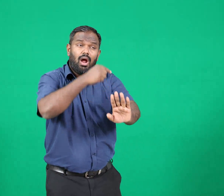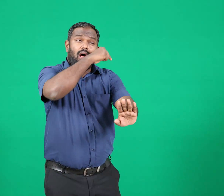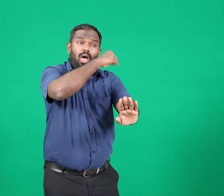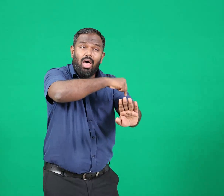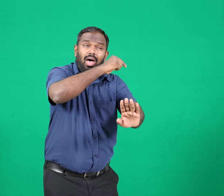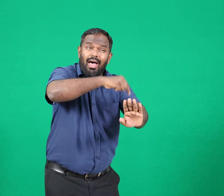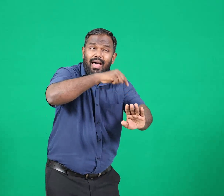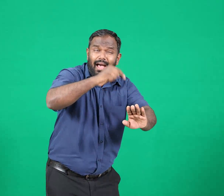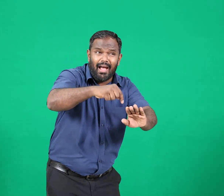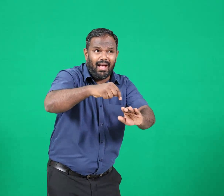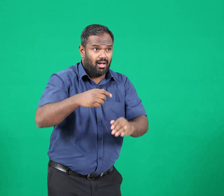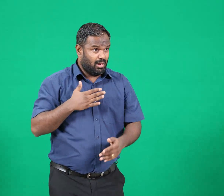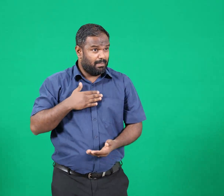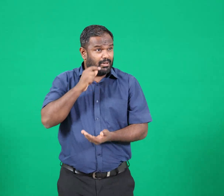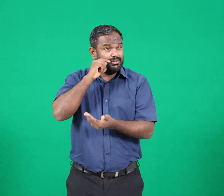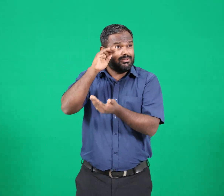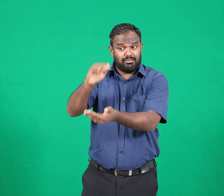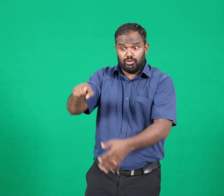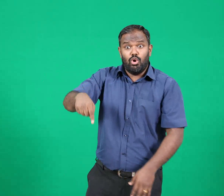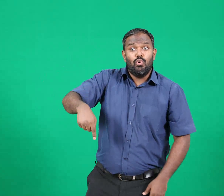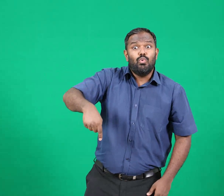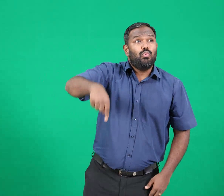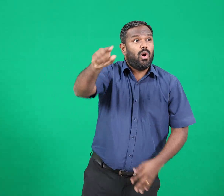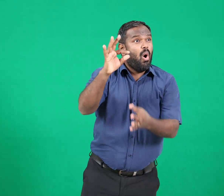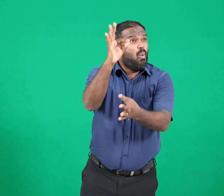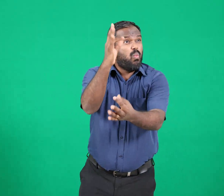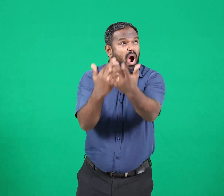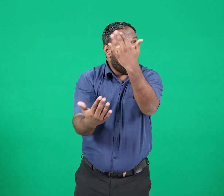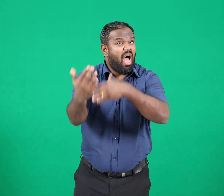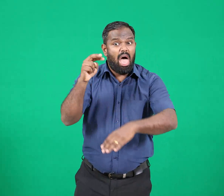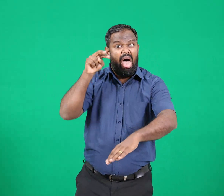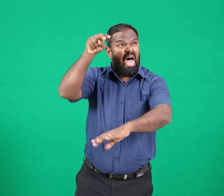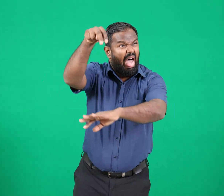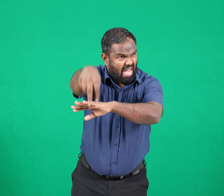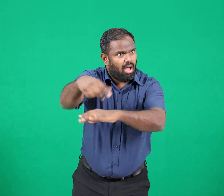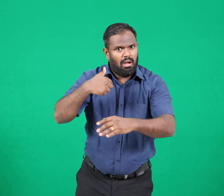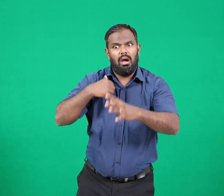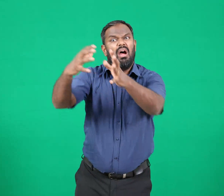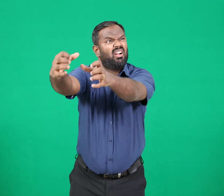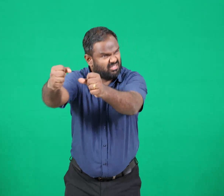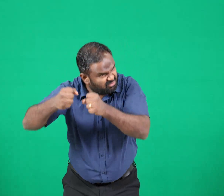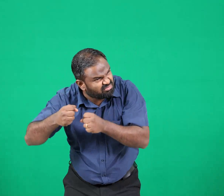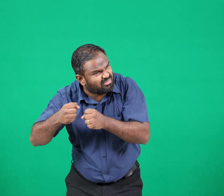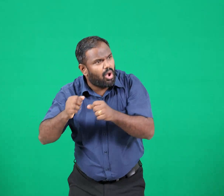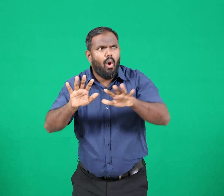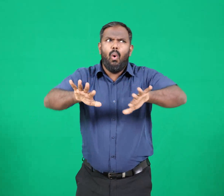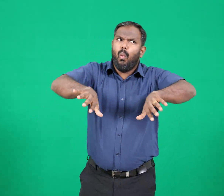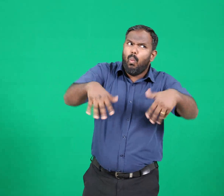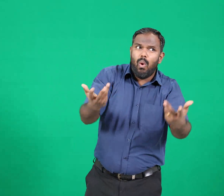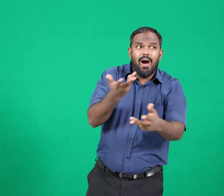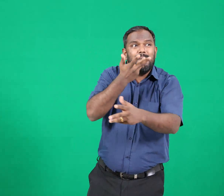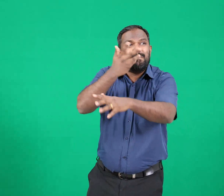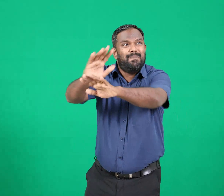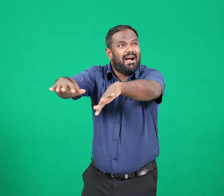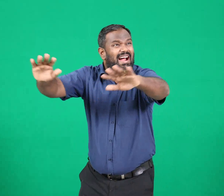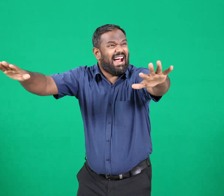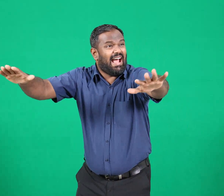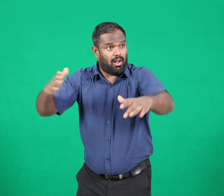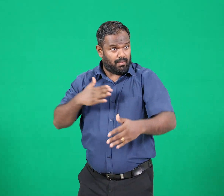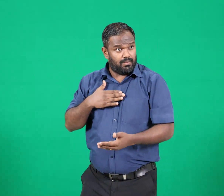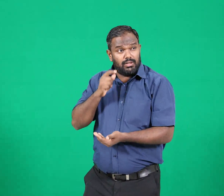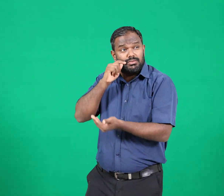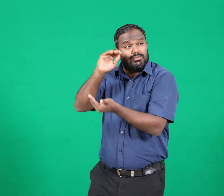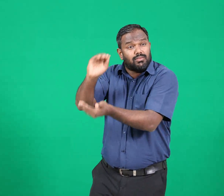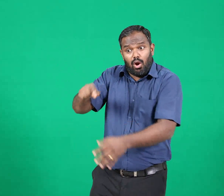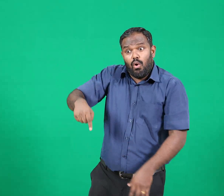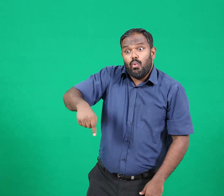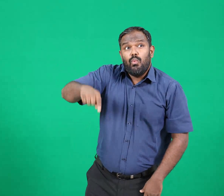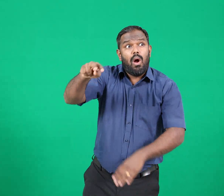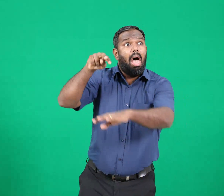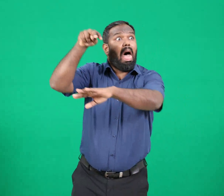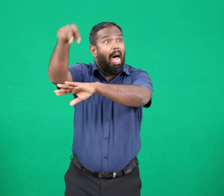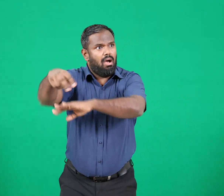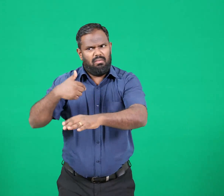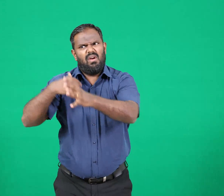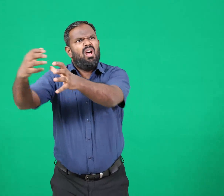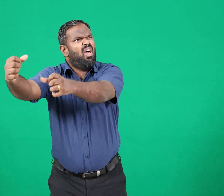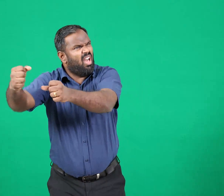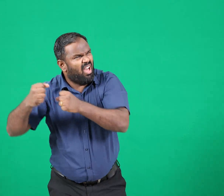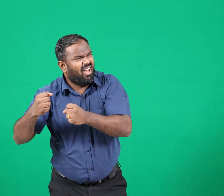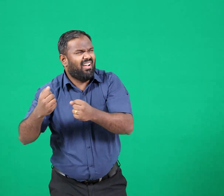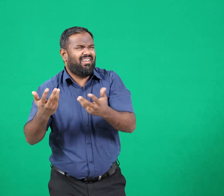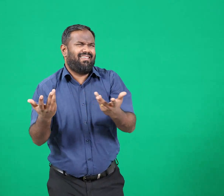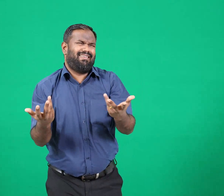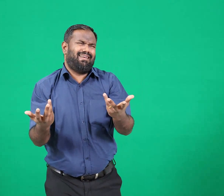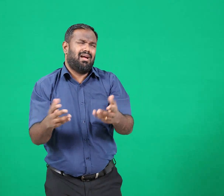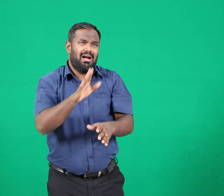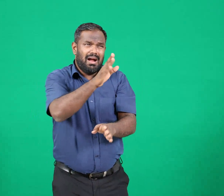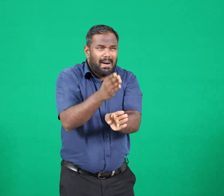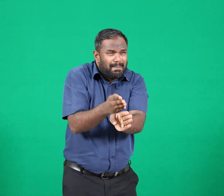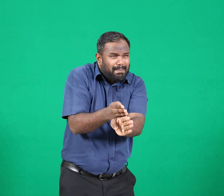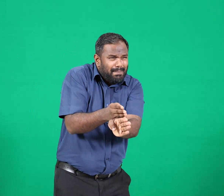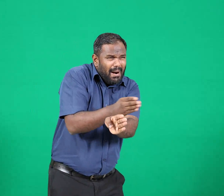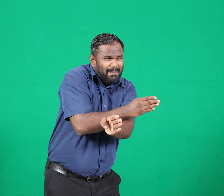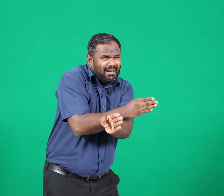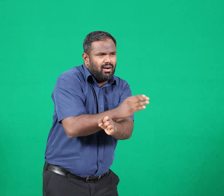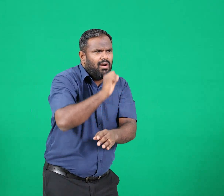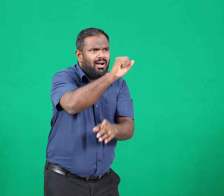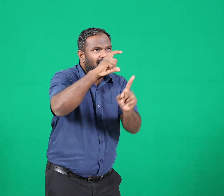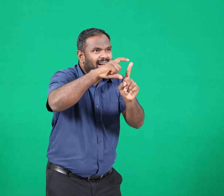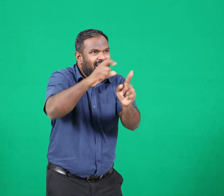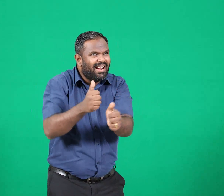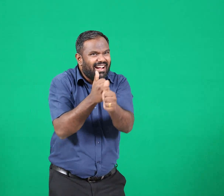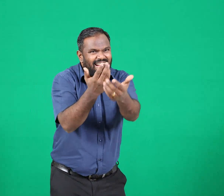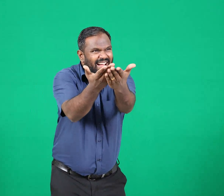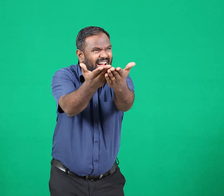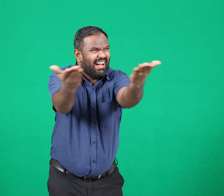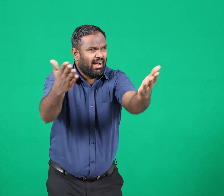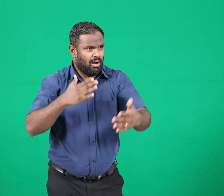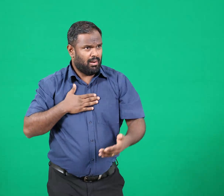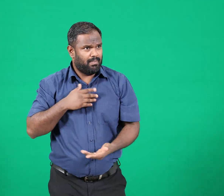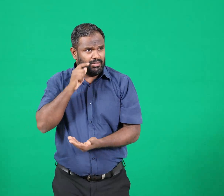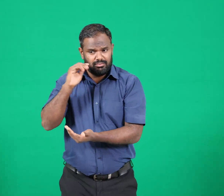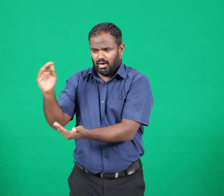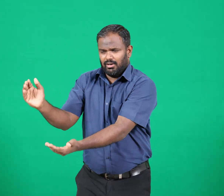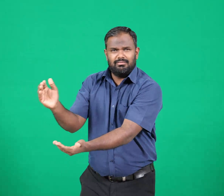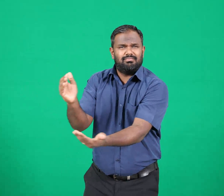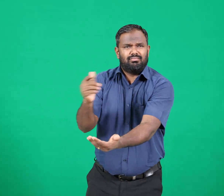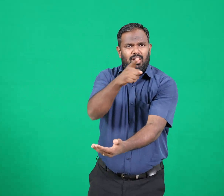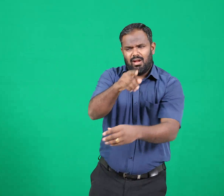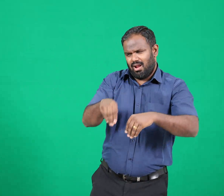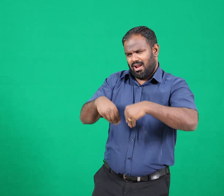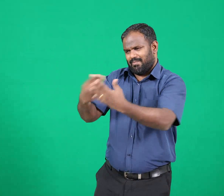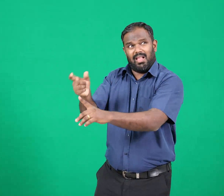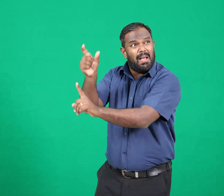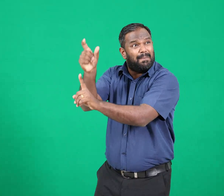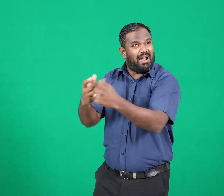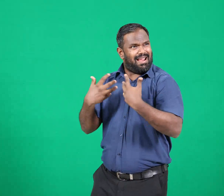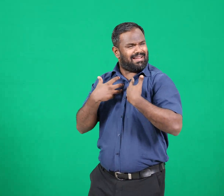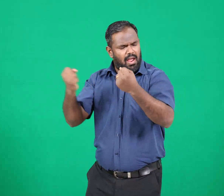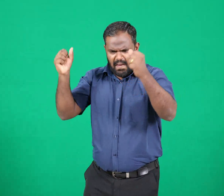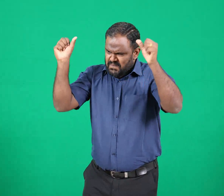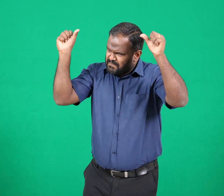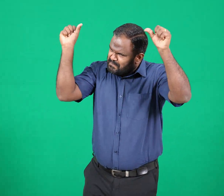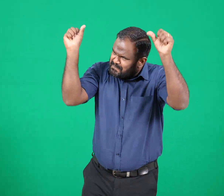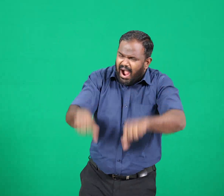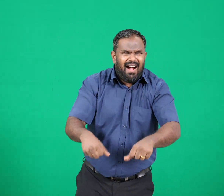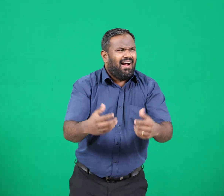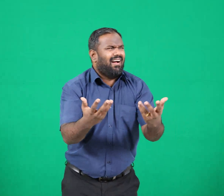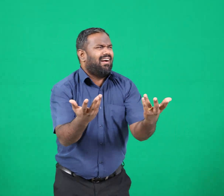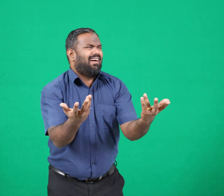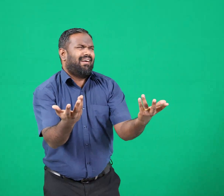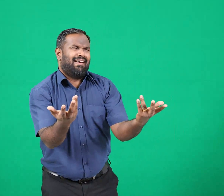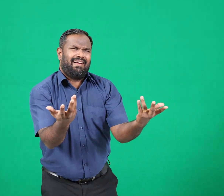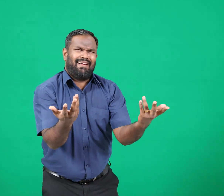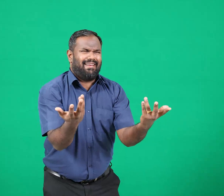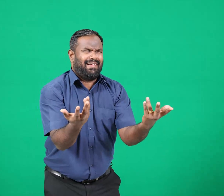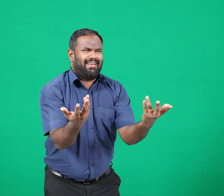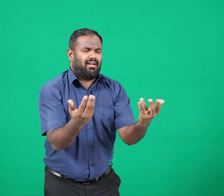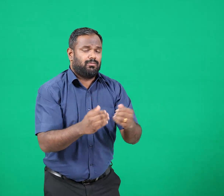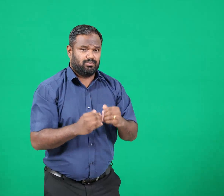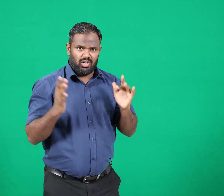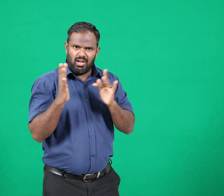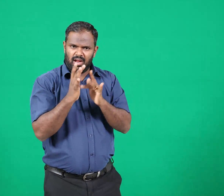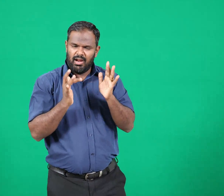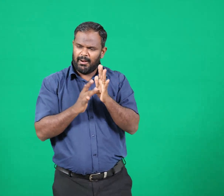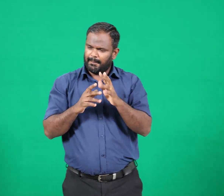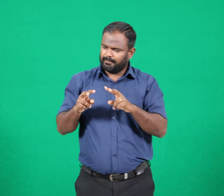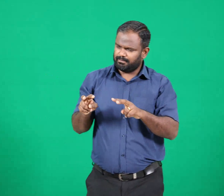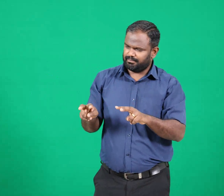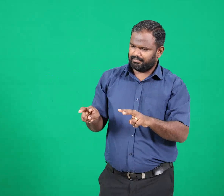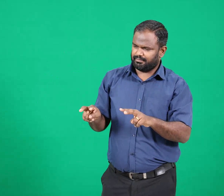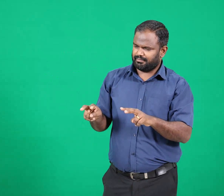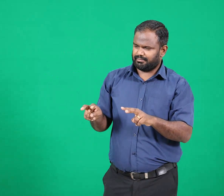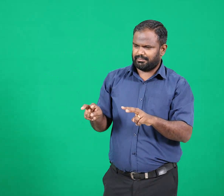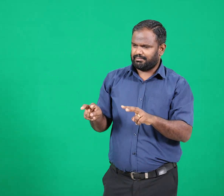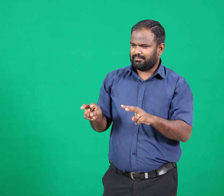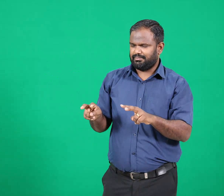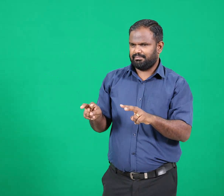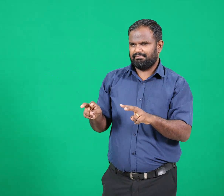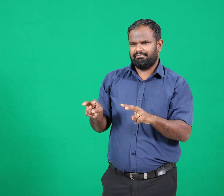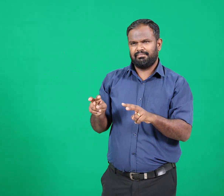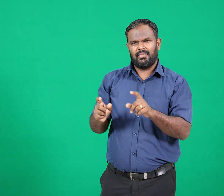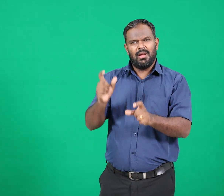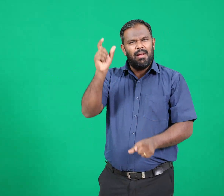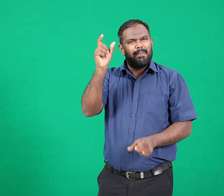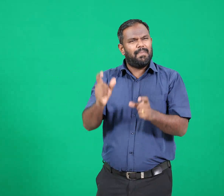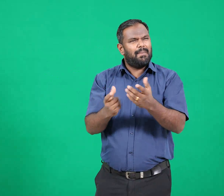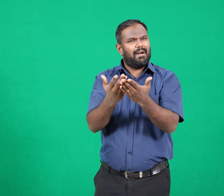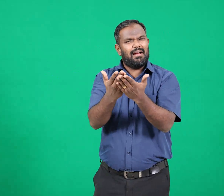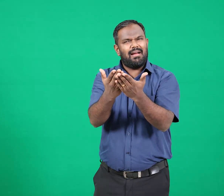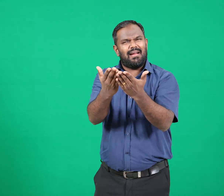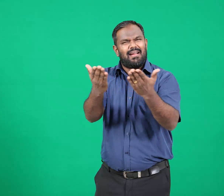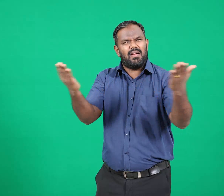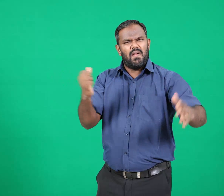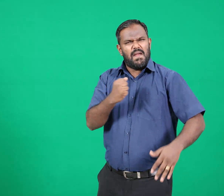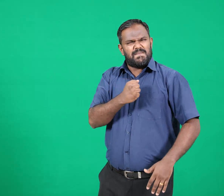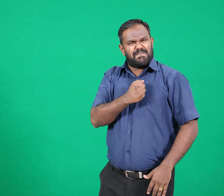I brought him to Your disciples, but they could not heal him." "O unbelieving and perverse generation!"